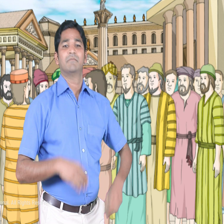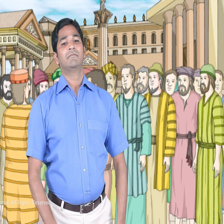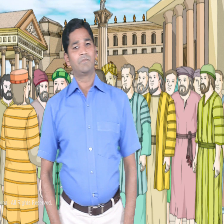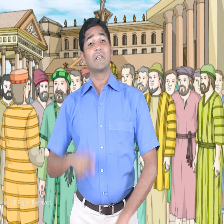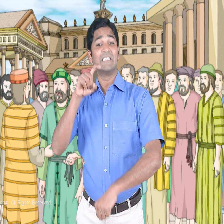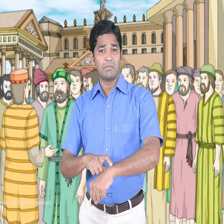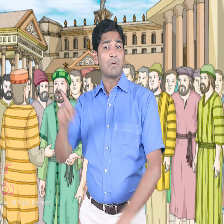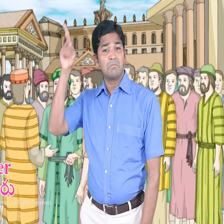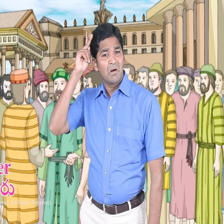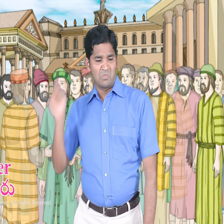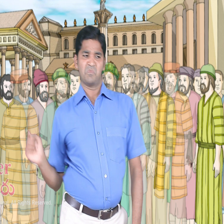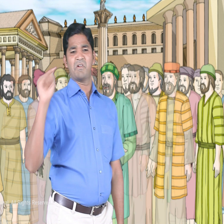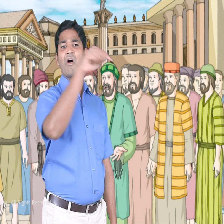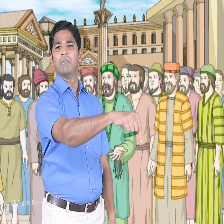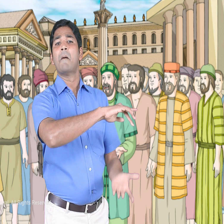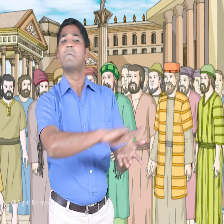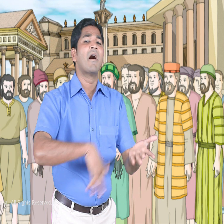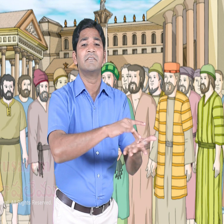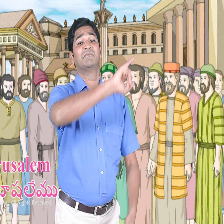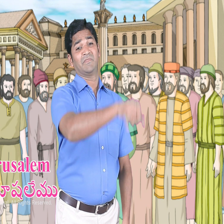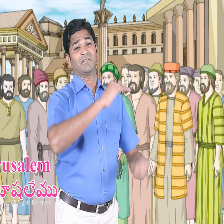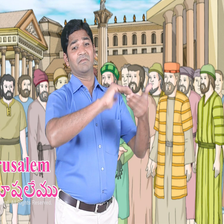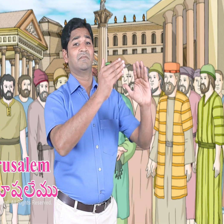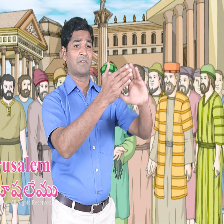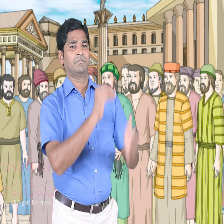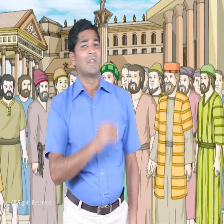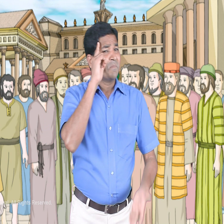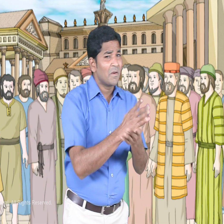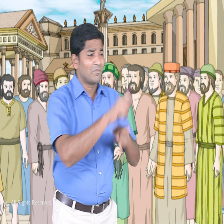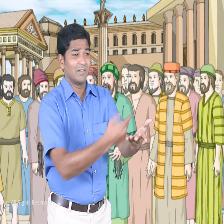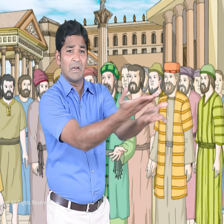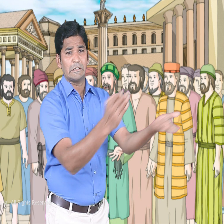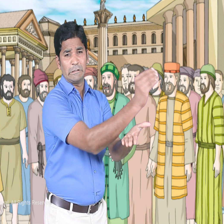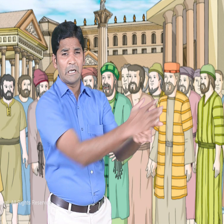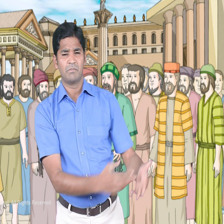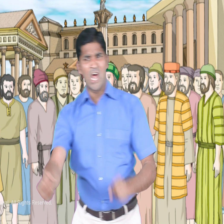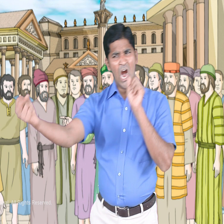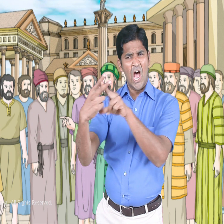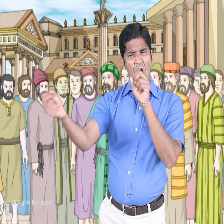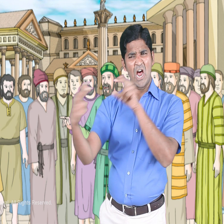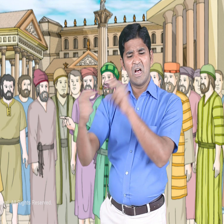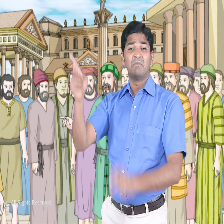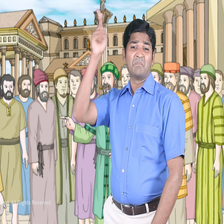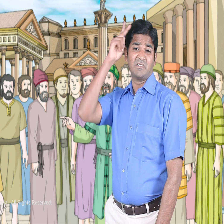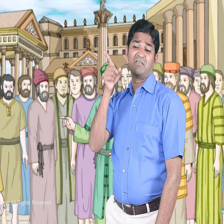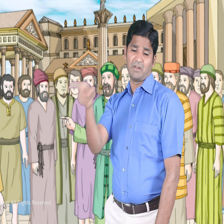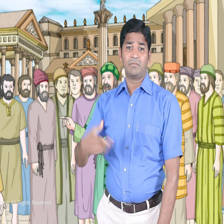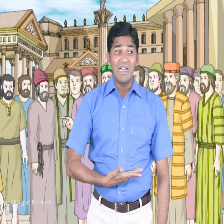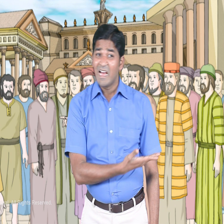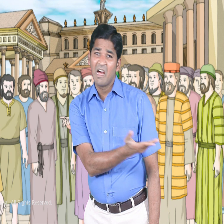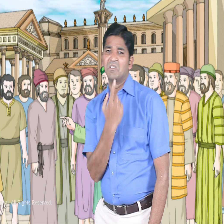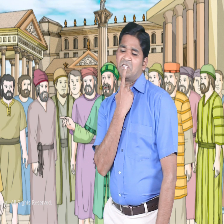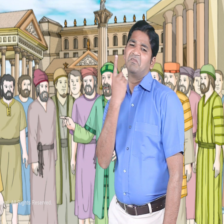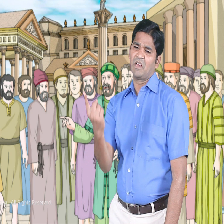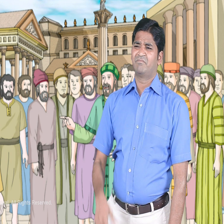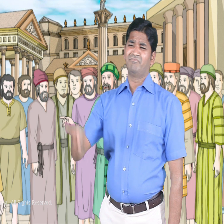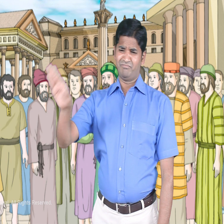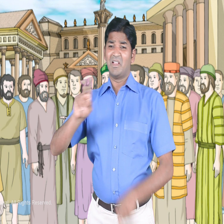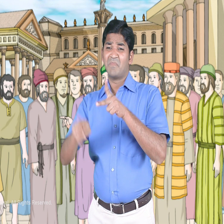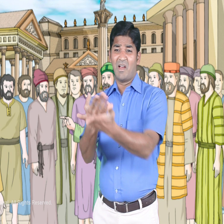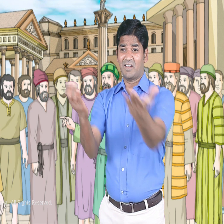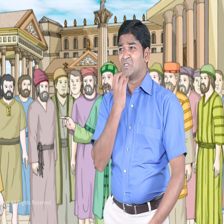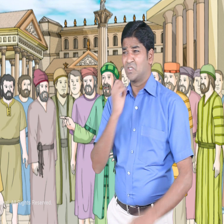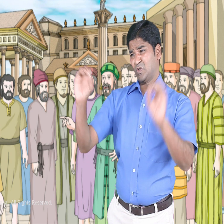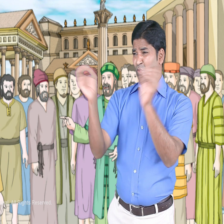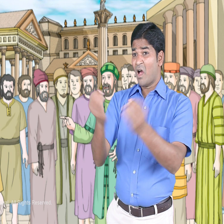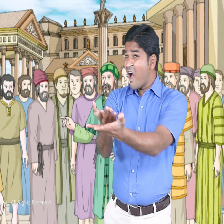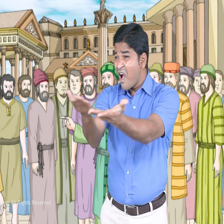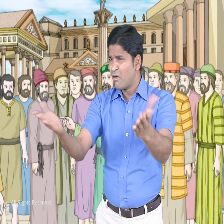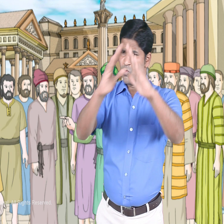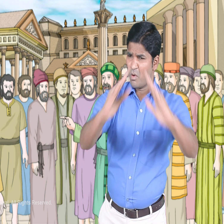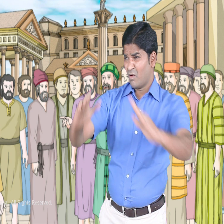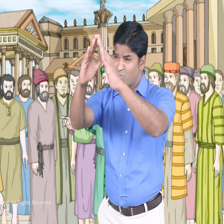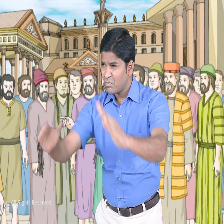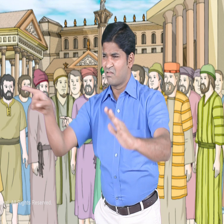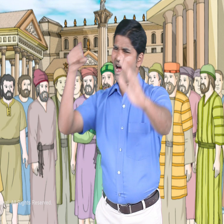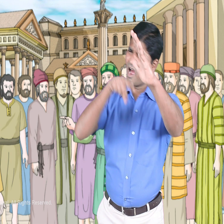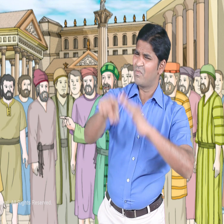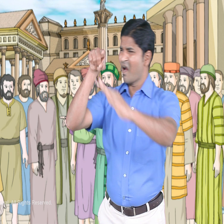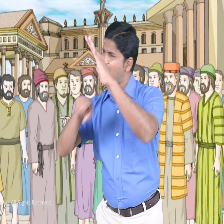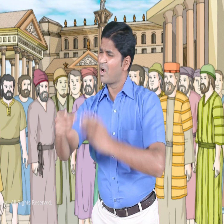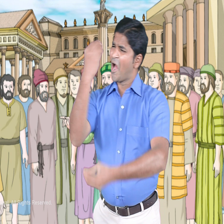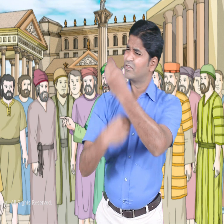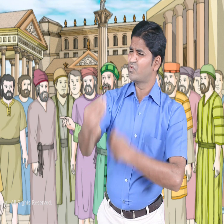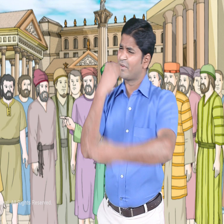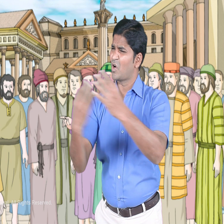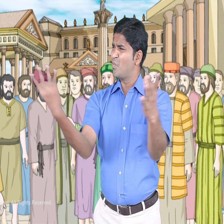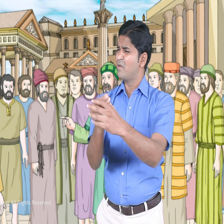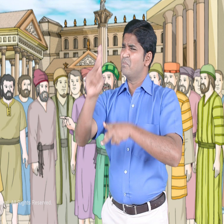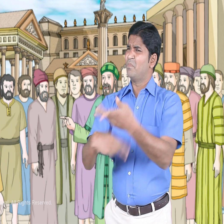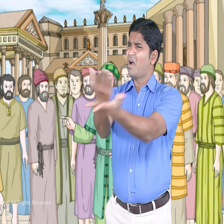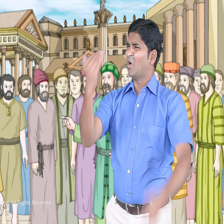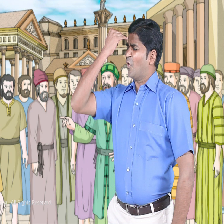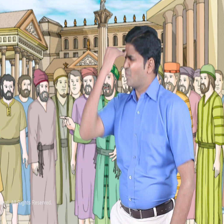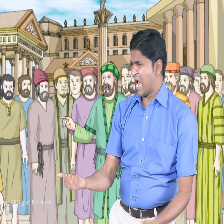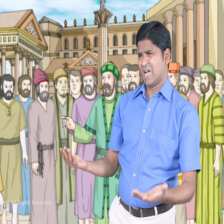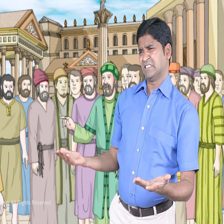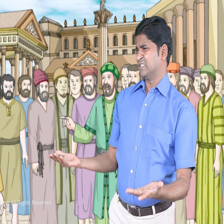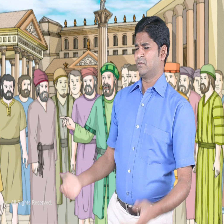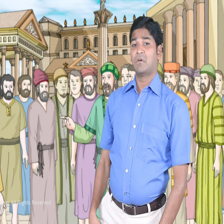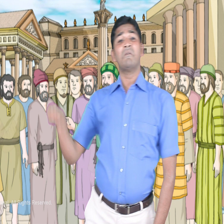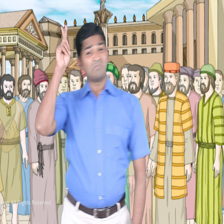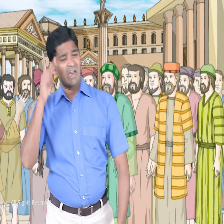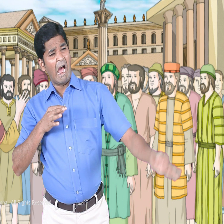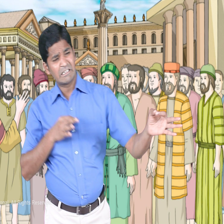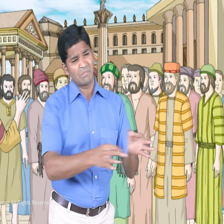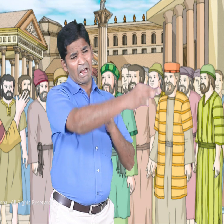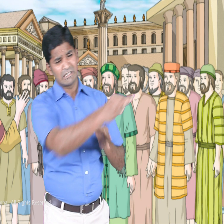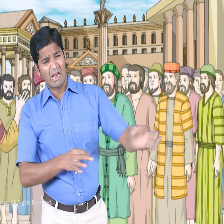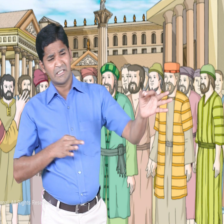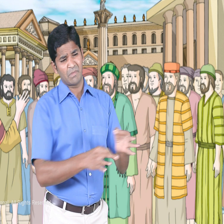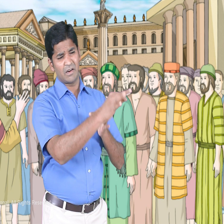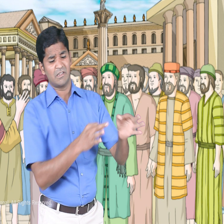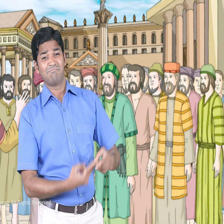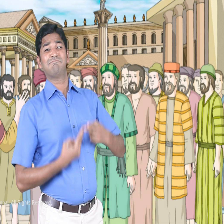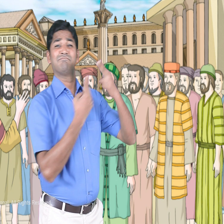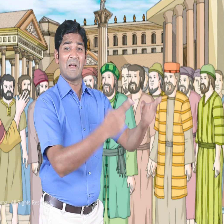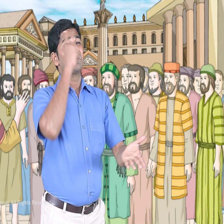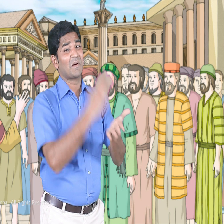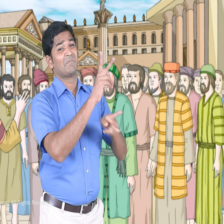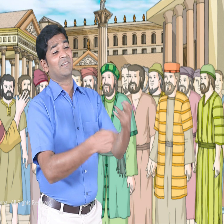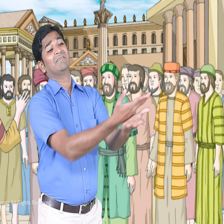So when Peter went up to Jerusalem, the circumcised believers took issue with him and said, “You visited uncircumcised men and ate with them.”